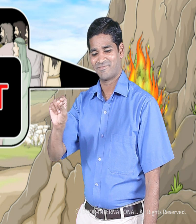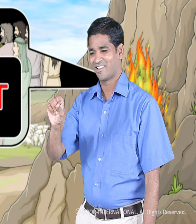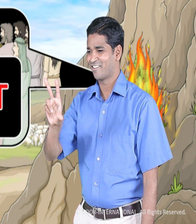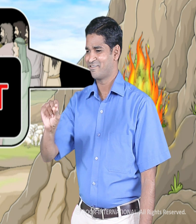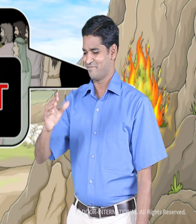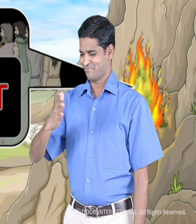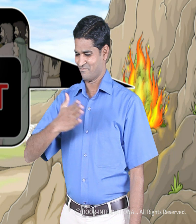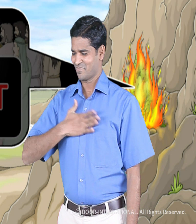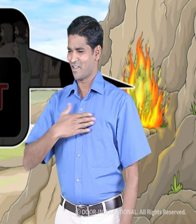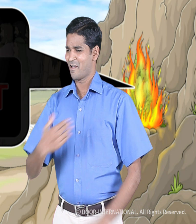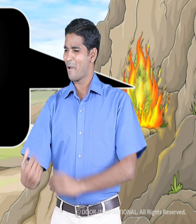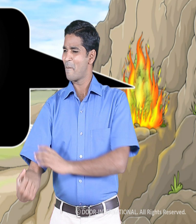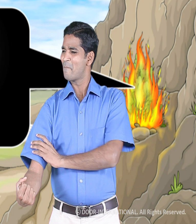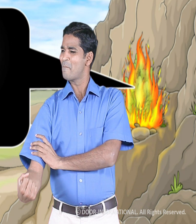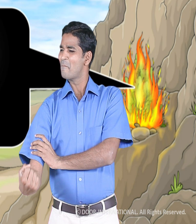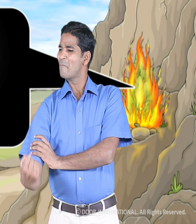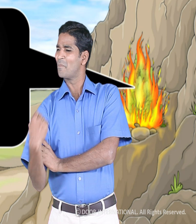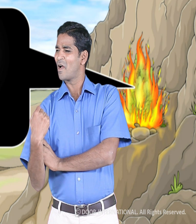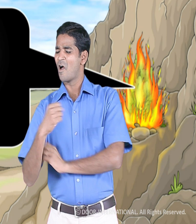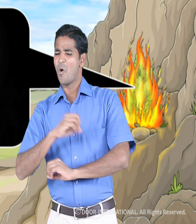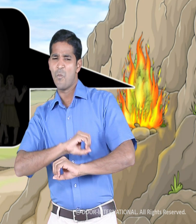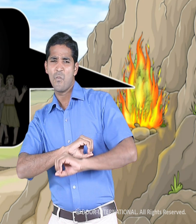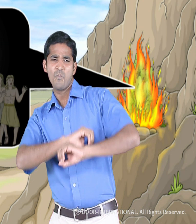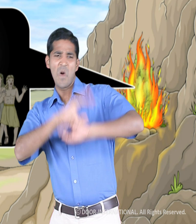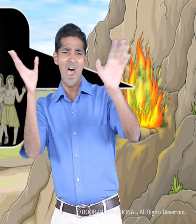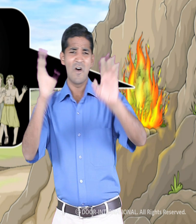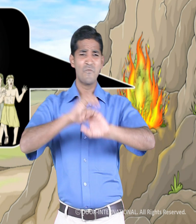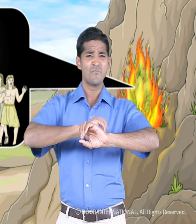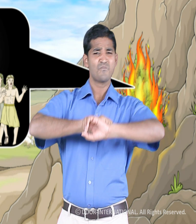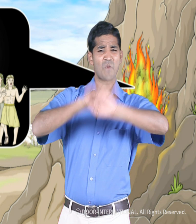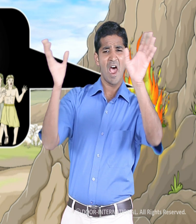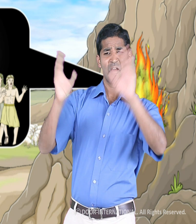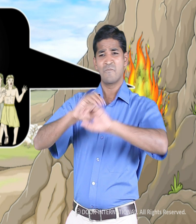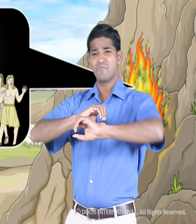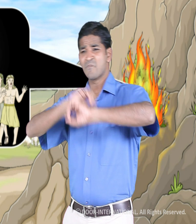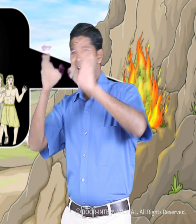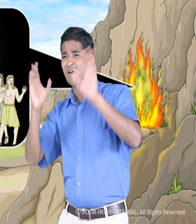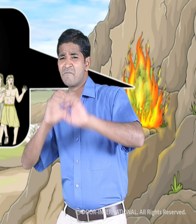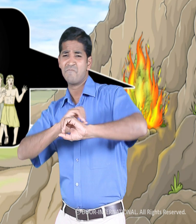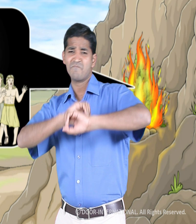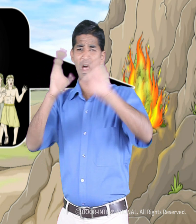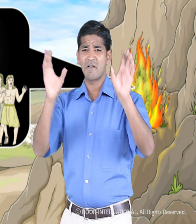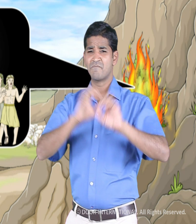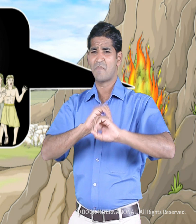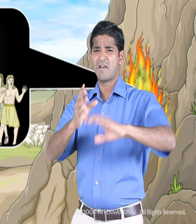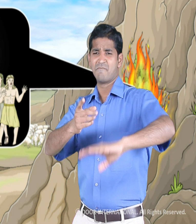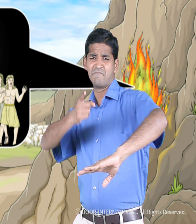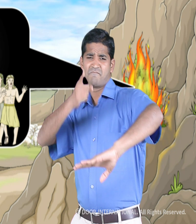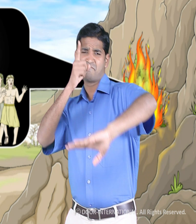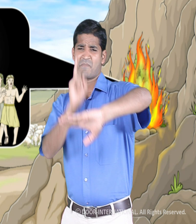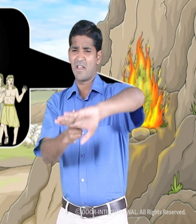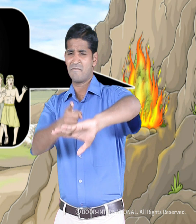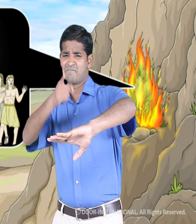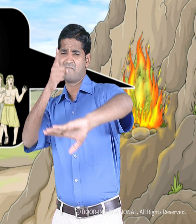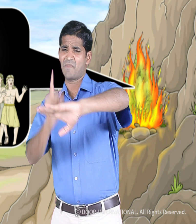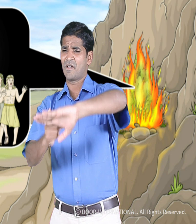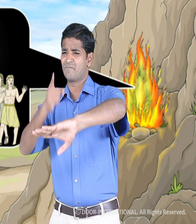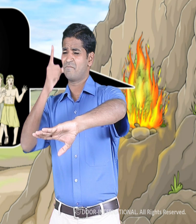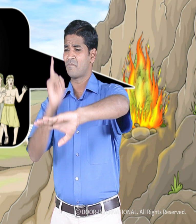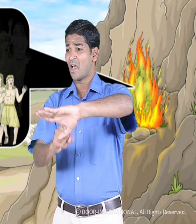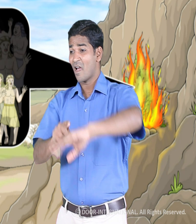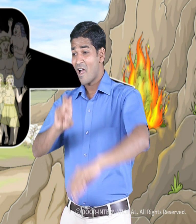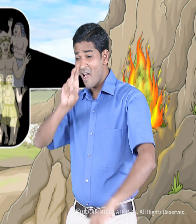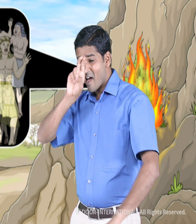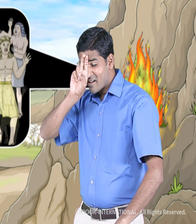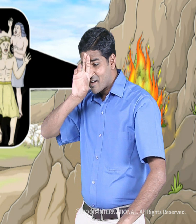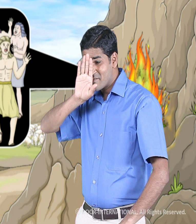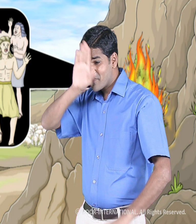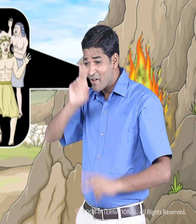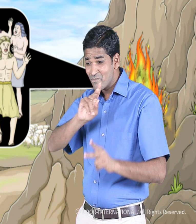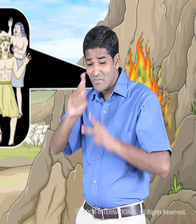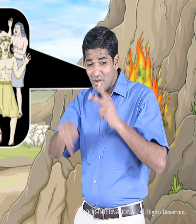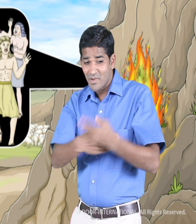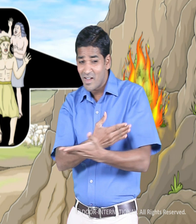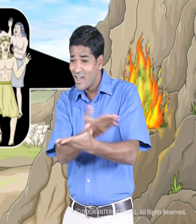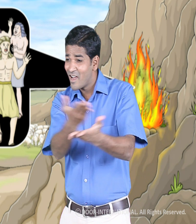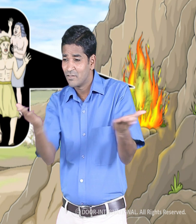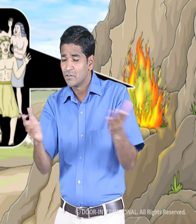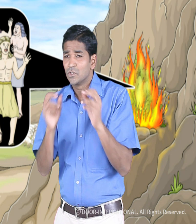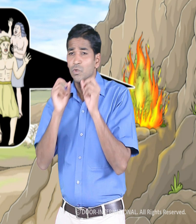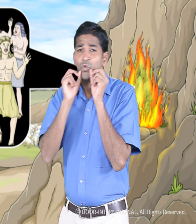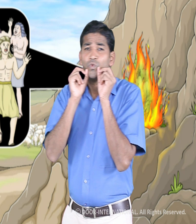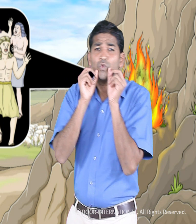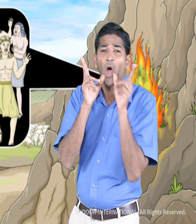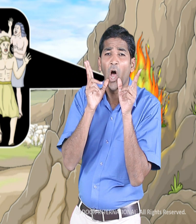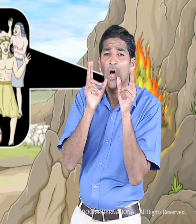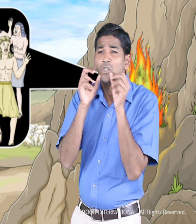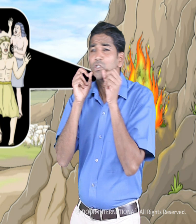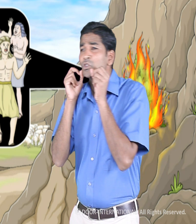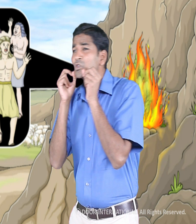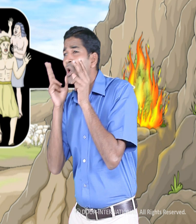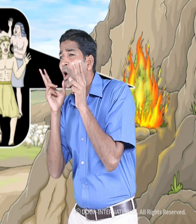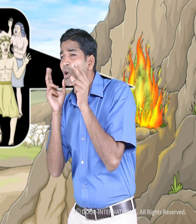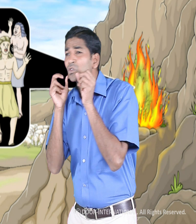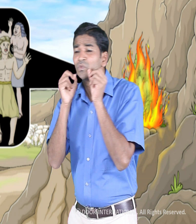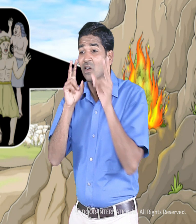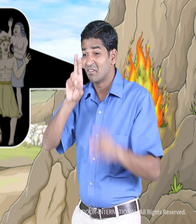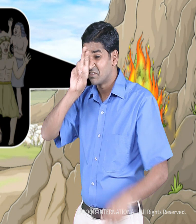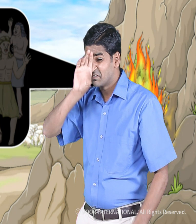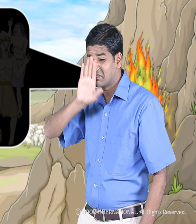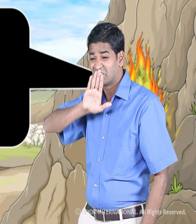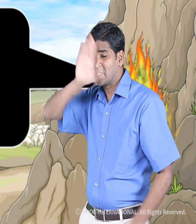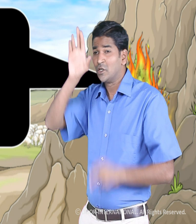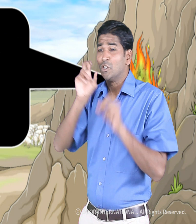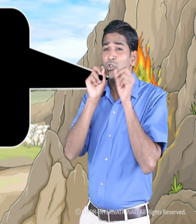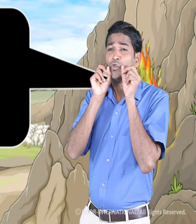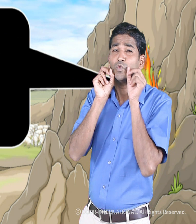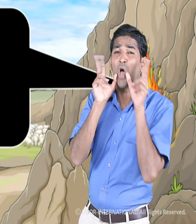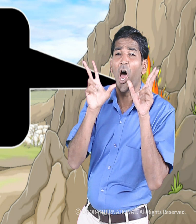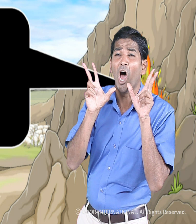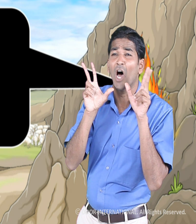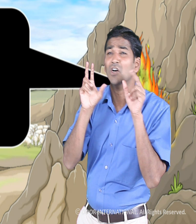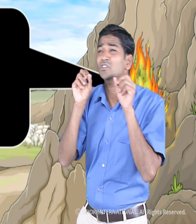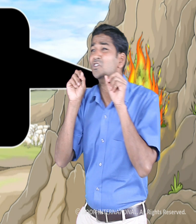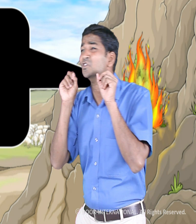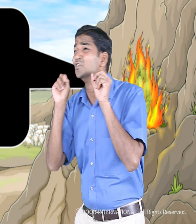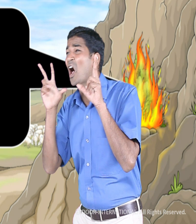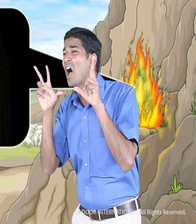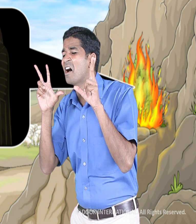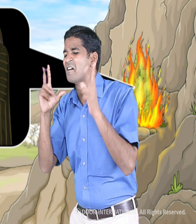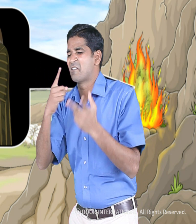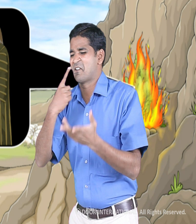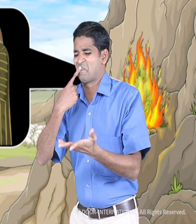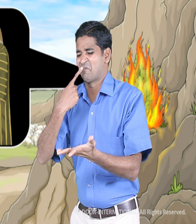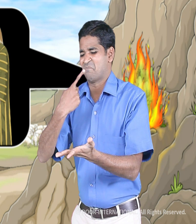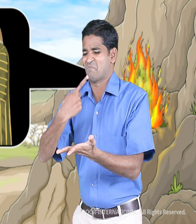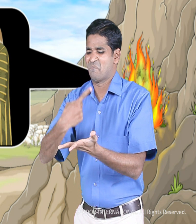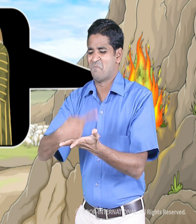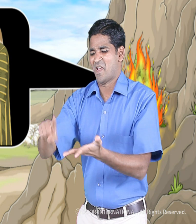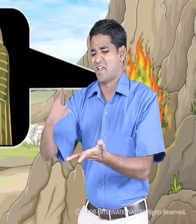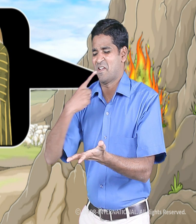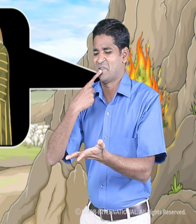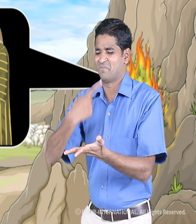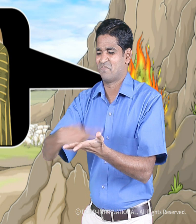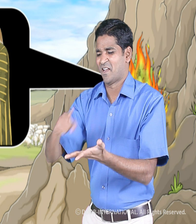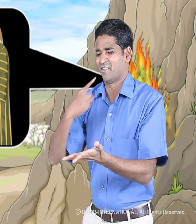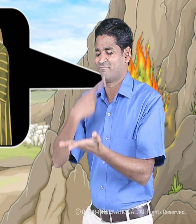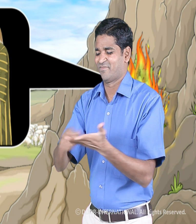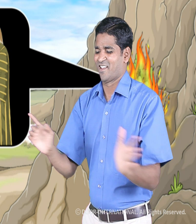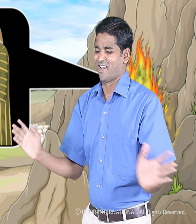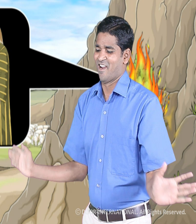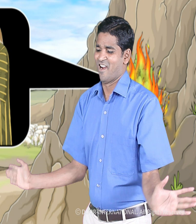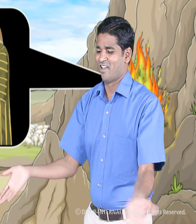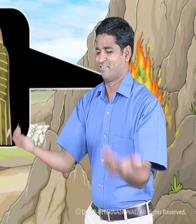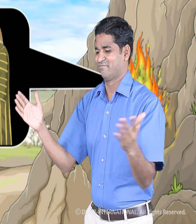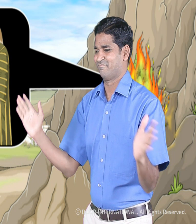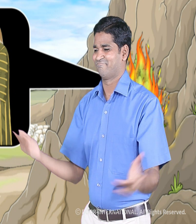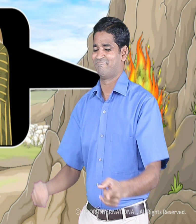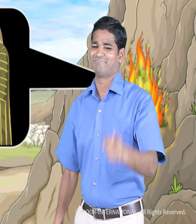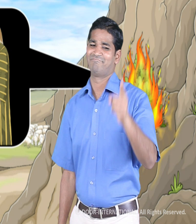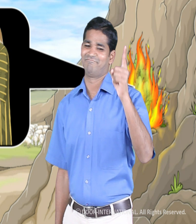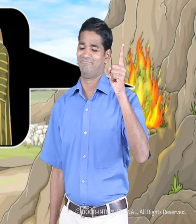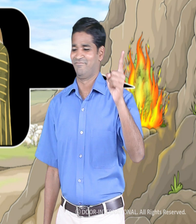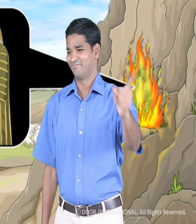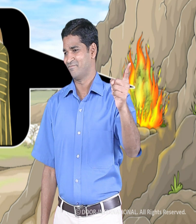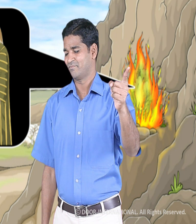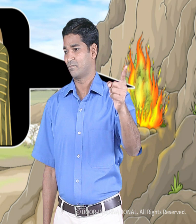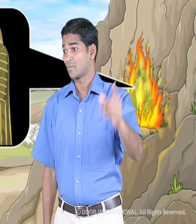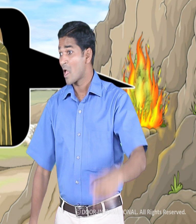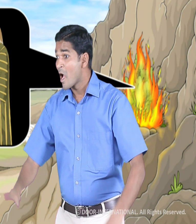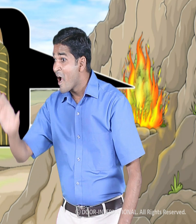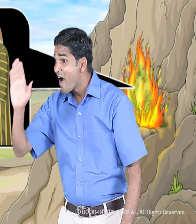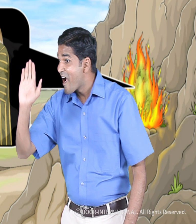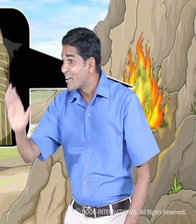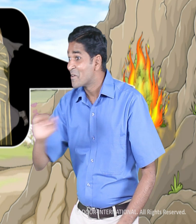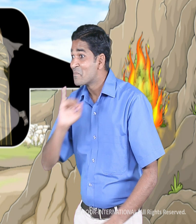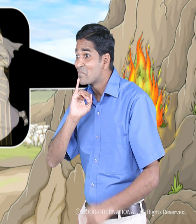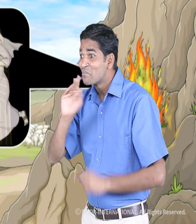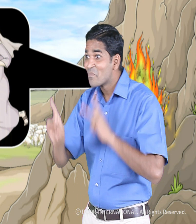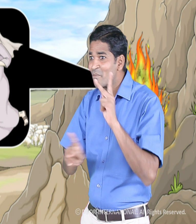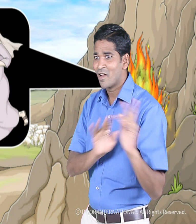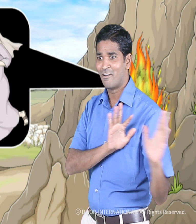So I will stretch out My hand and strike the Egyptians with all the wonders I will perform among them. And after that, he will release you.